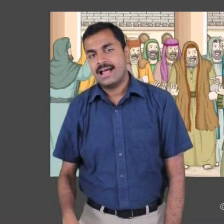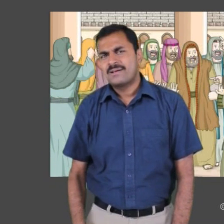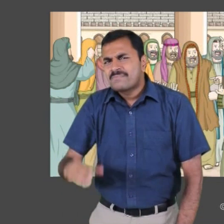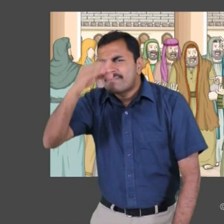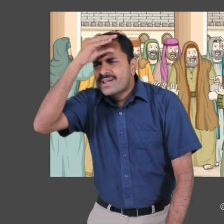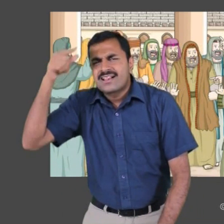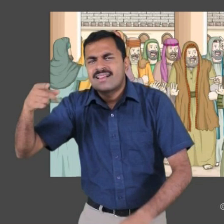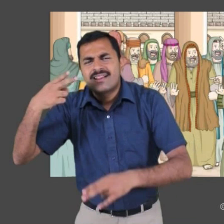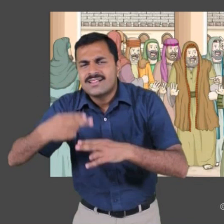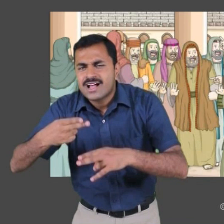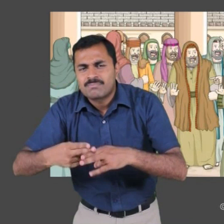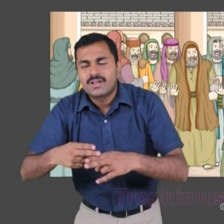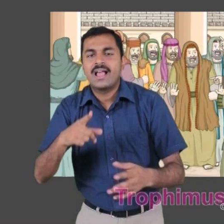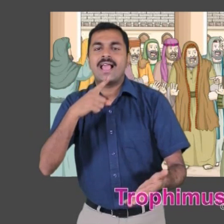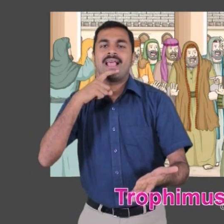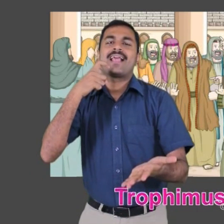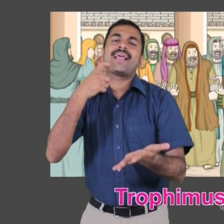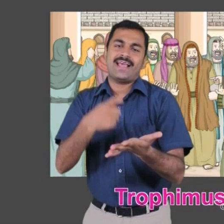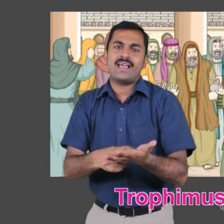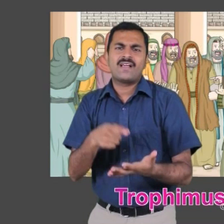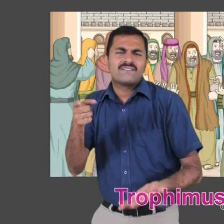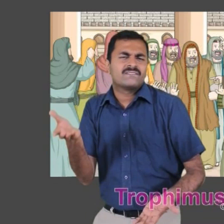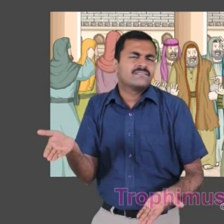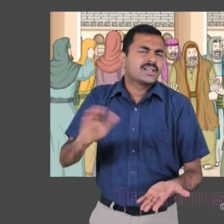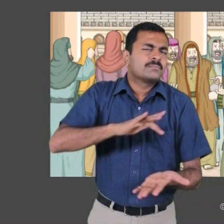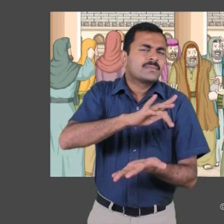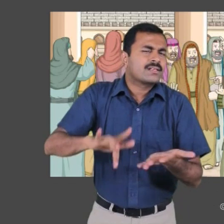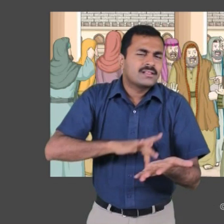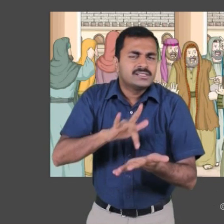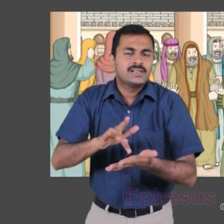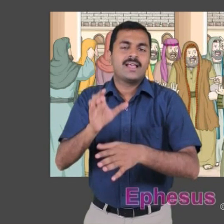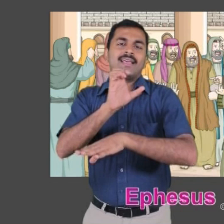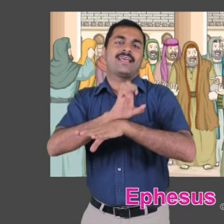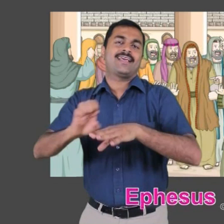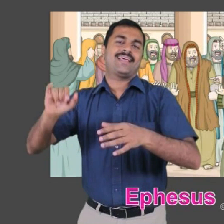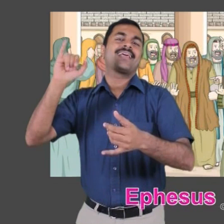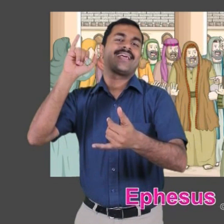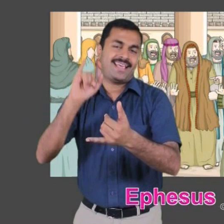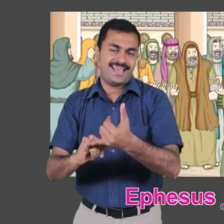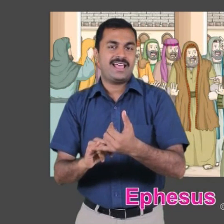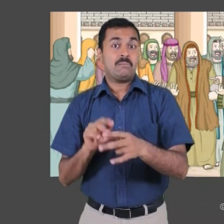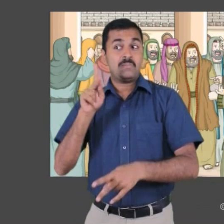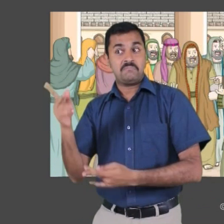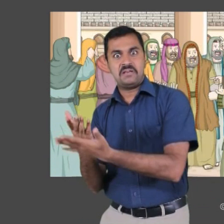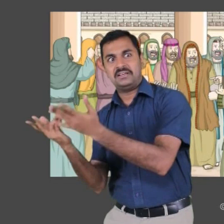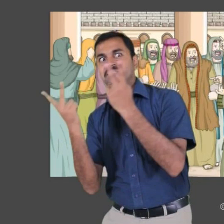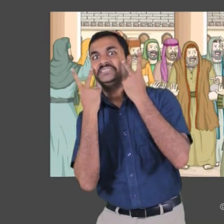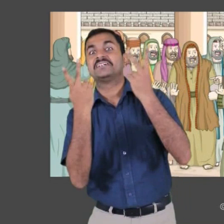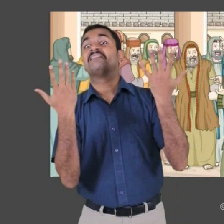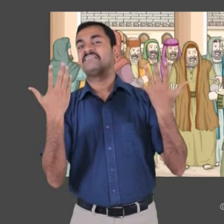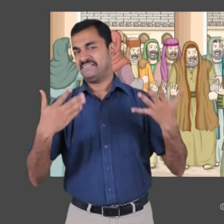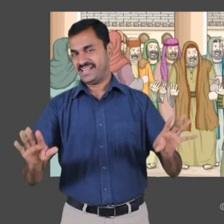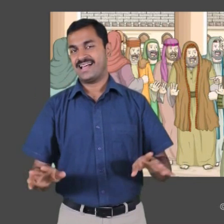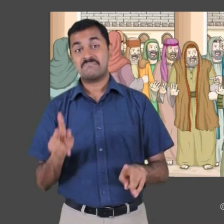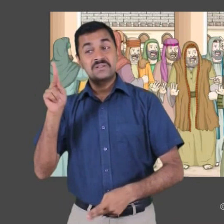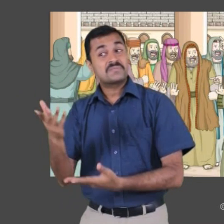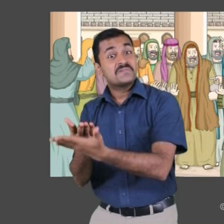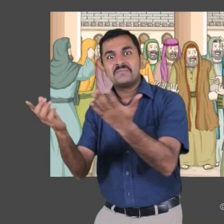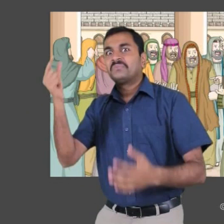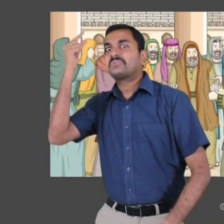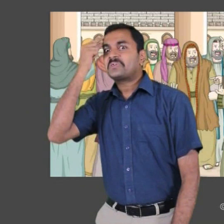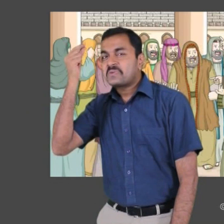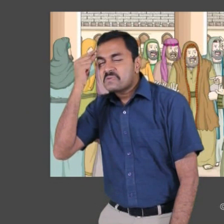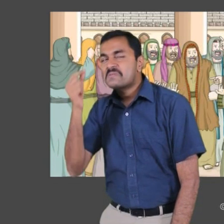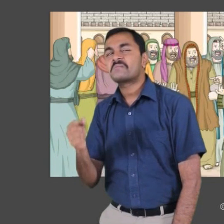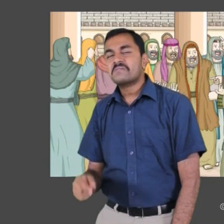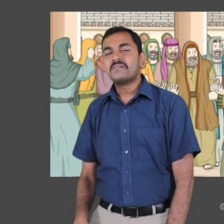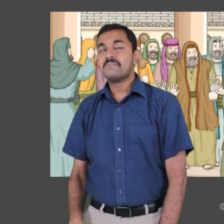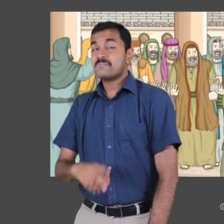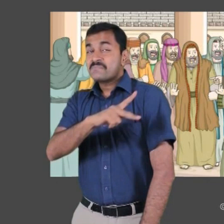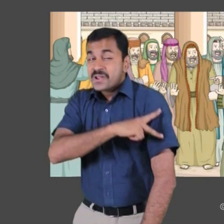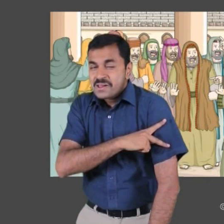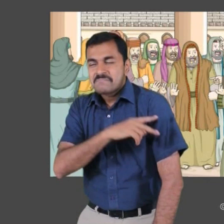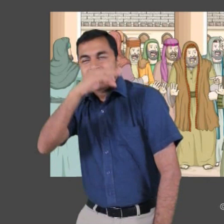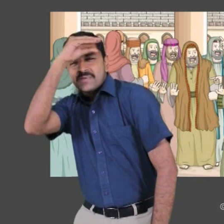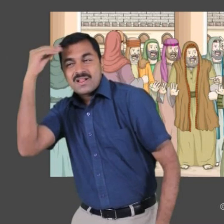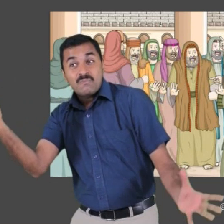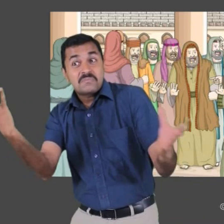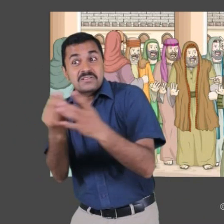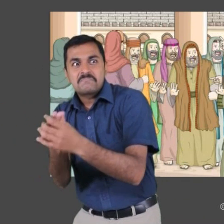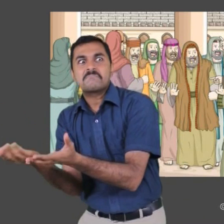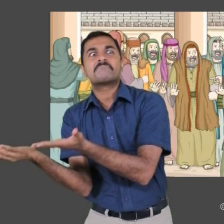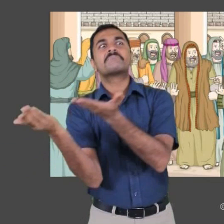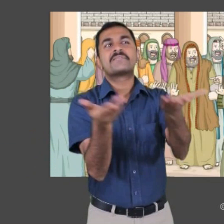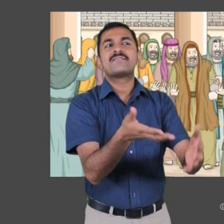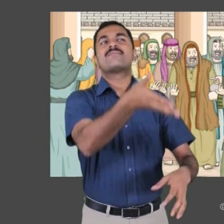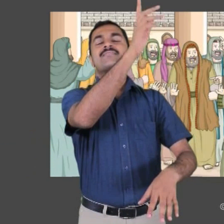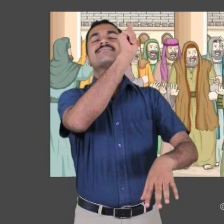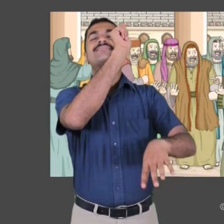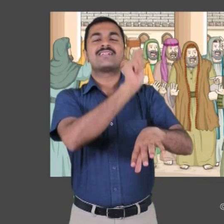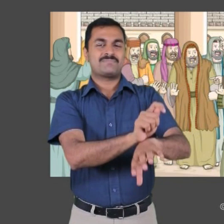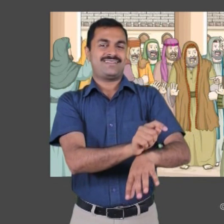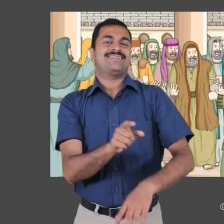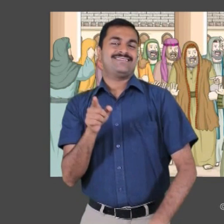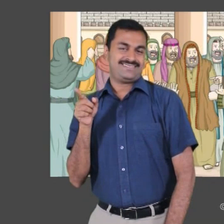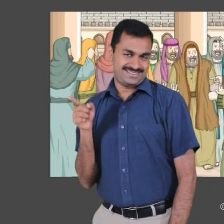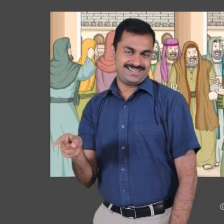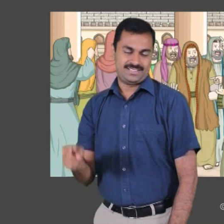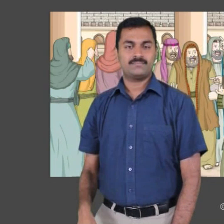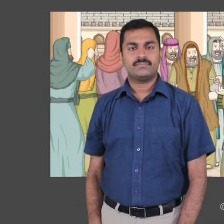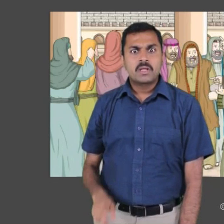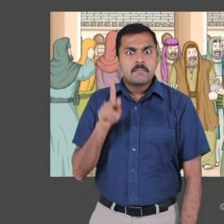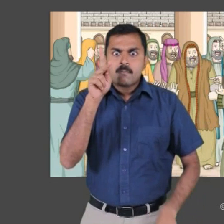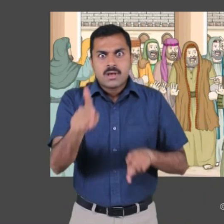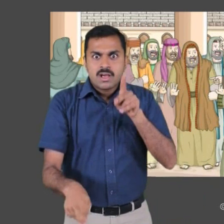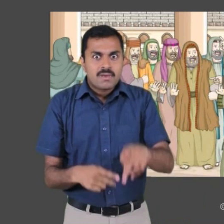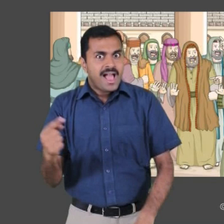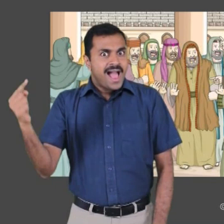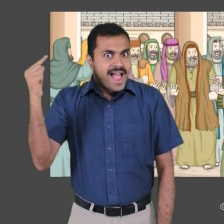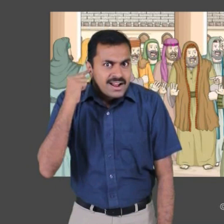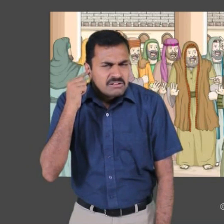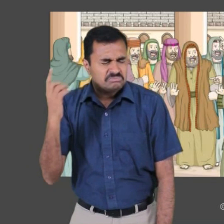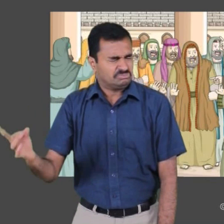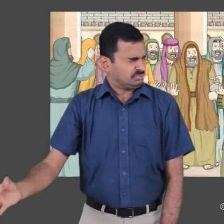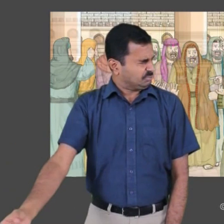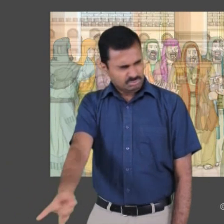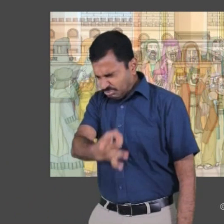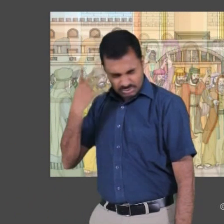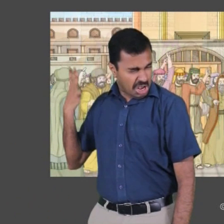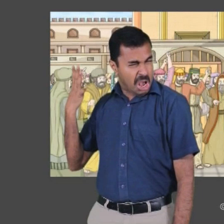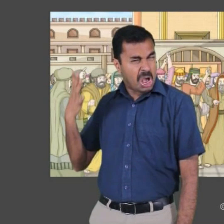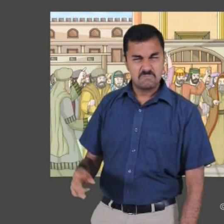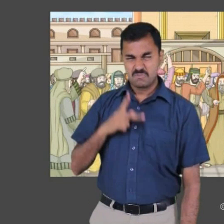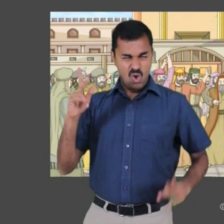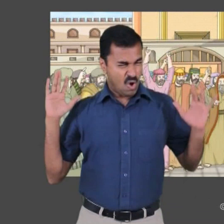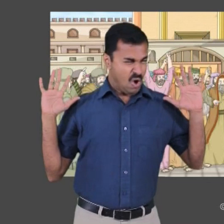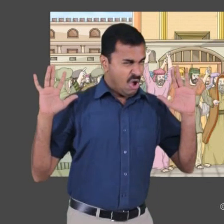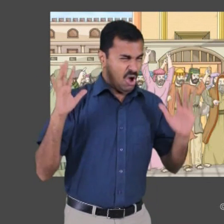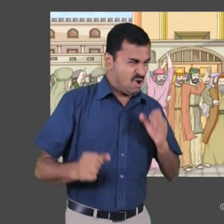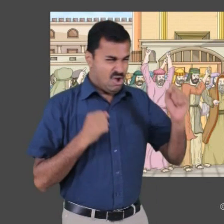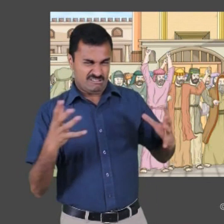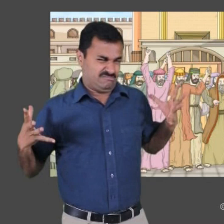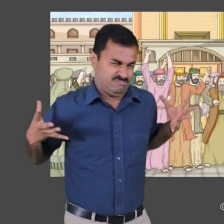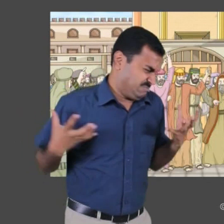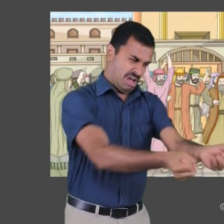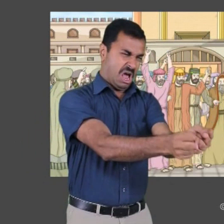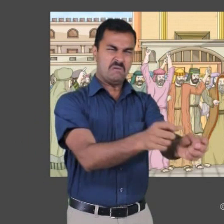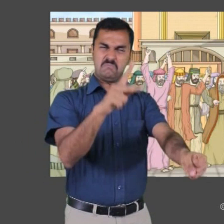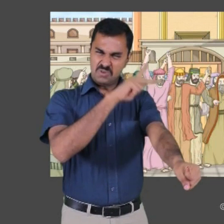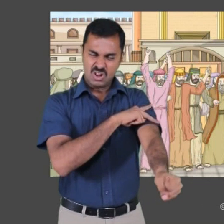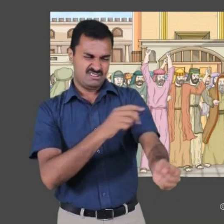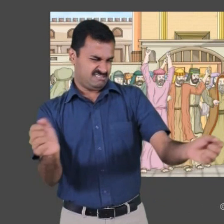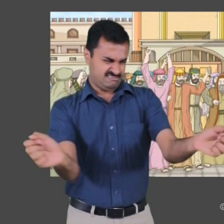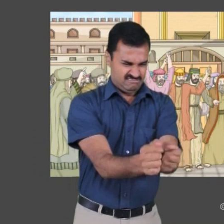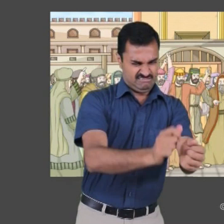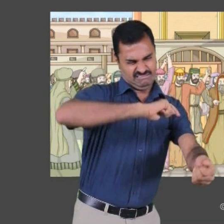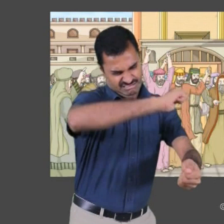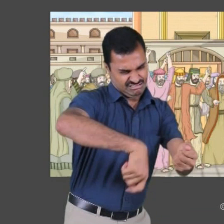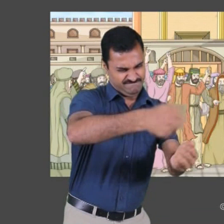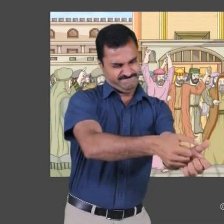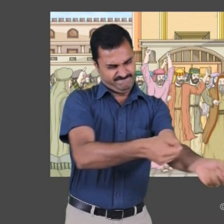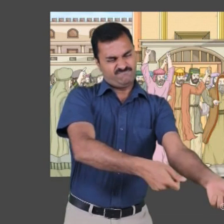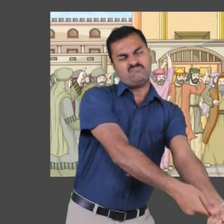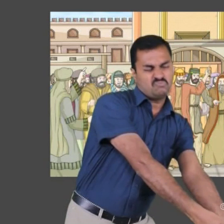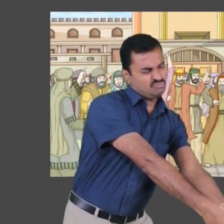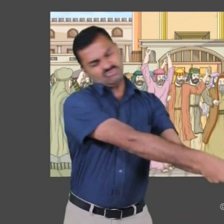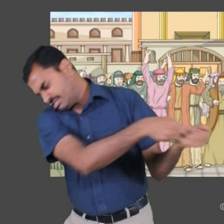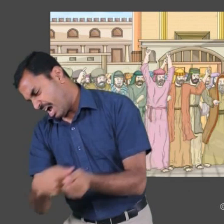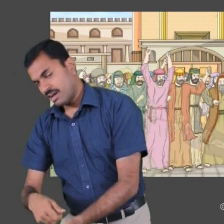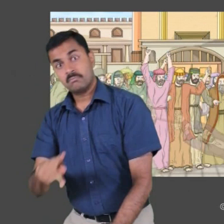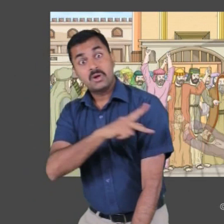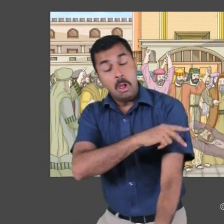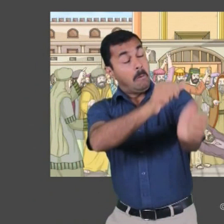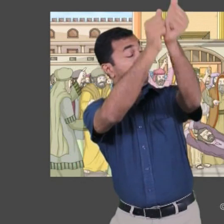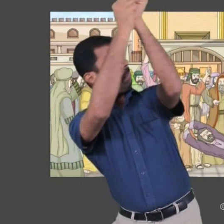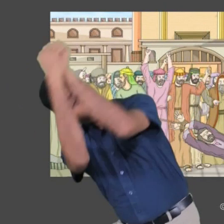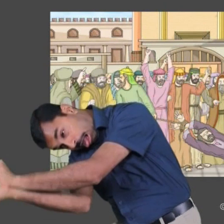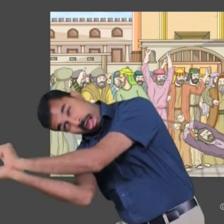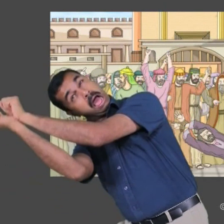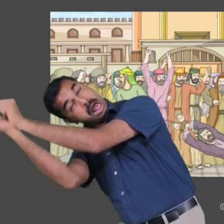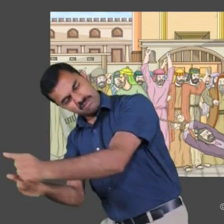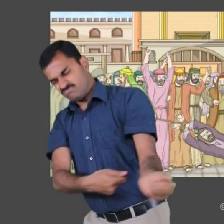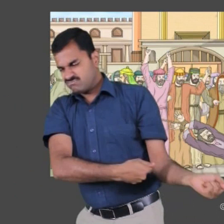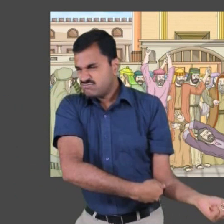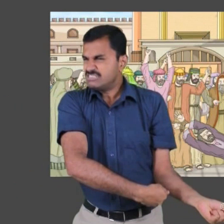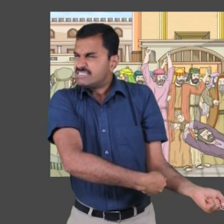For they had previously seen Trophimus the Ephesian with him in the city, and they assumed that Paul had brought him into the temple. The whole city was stirred up, and the people rushed together.